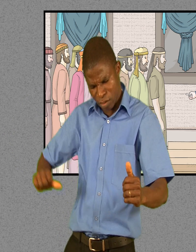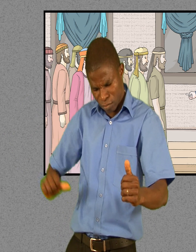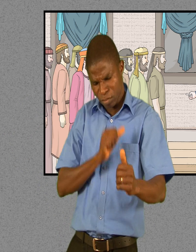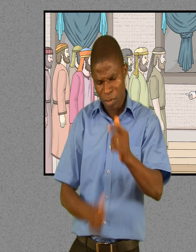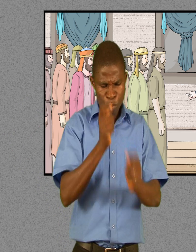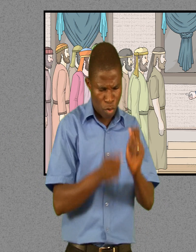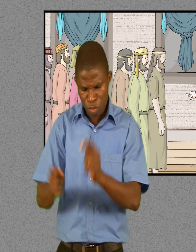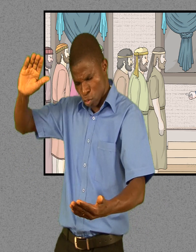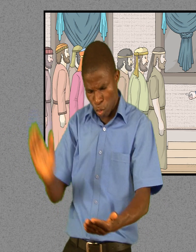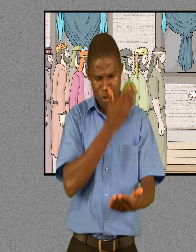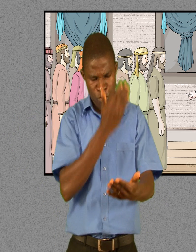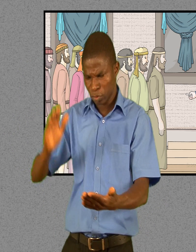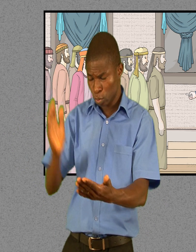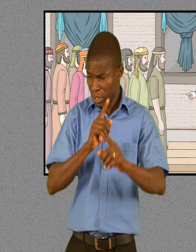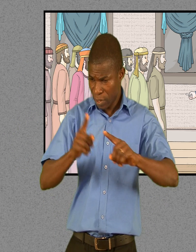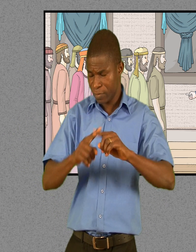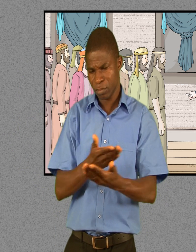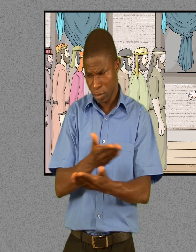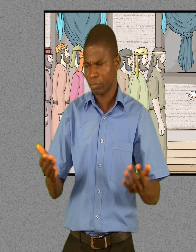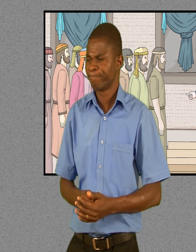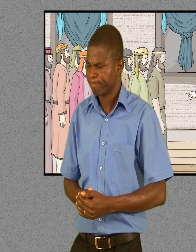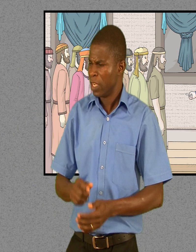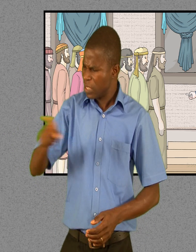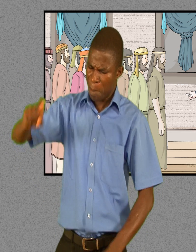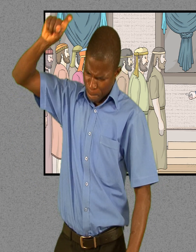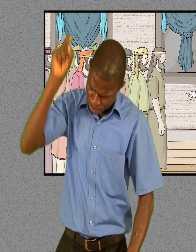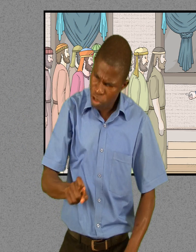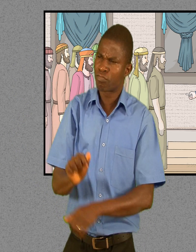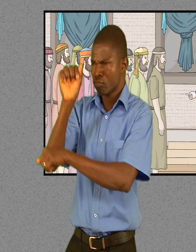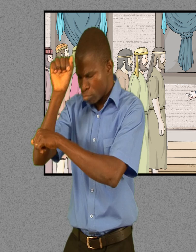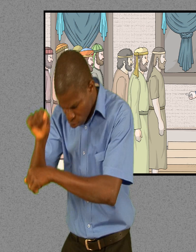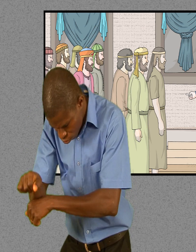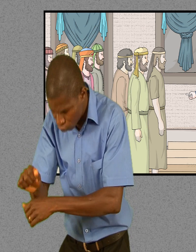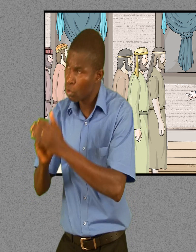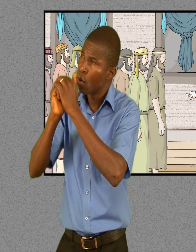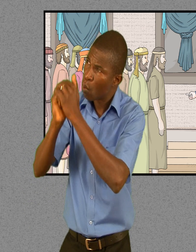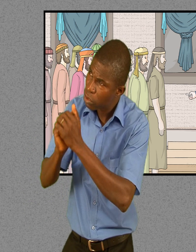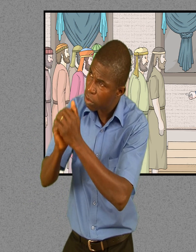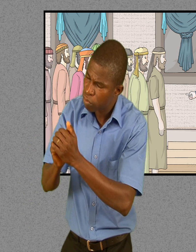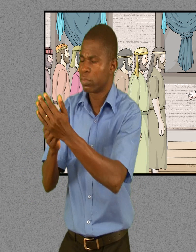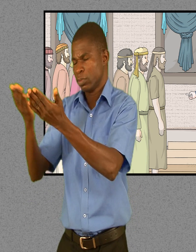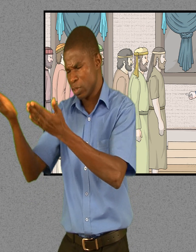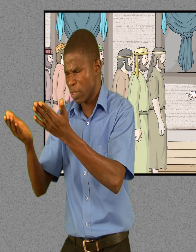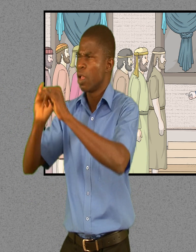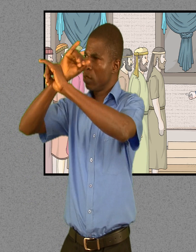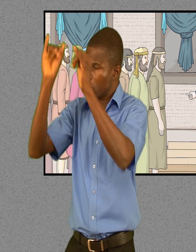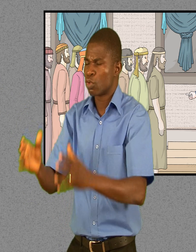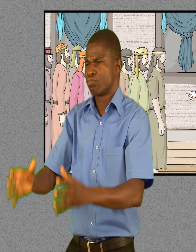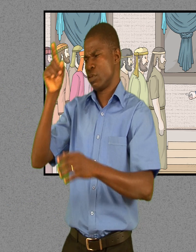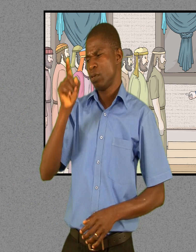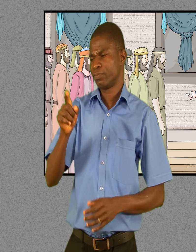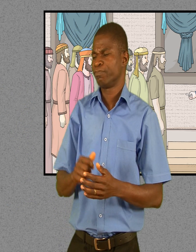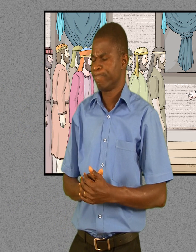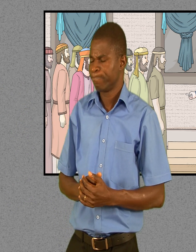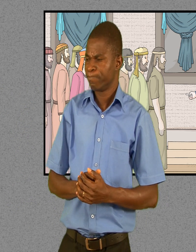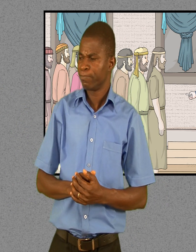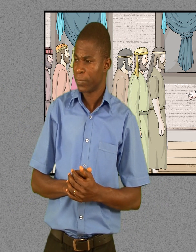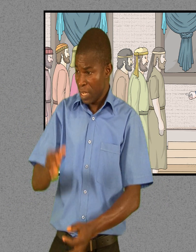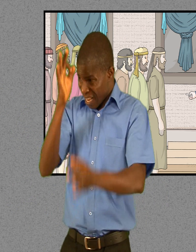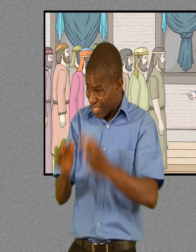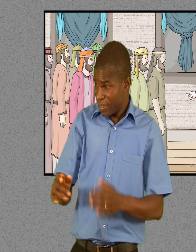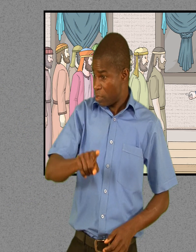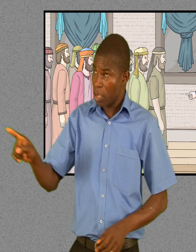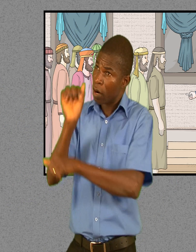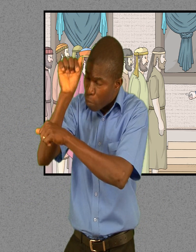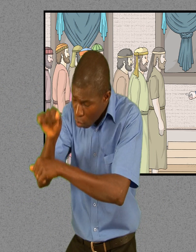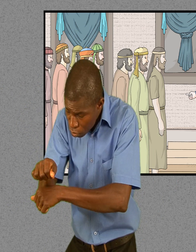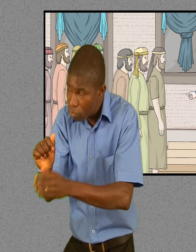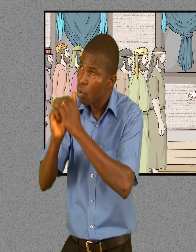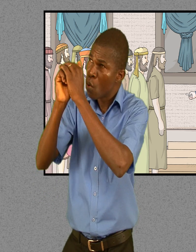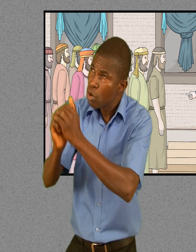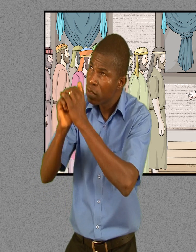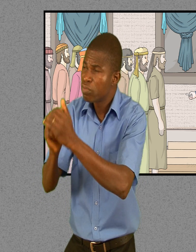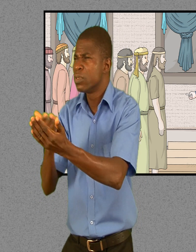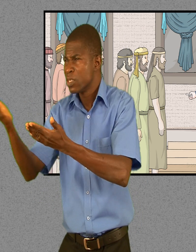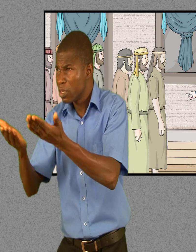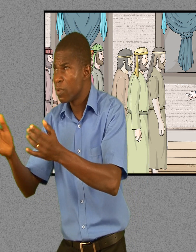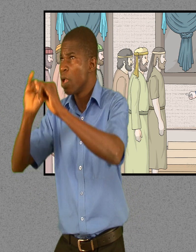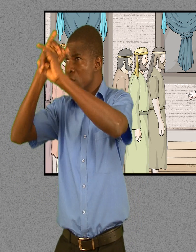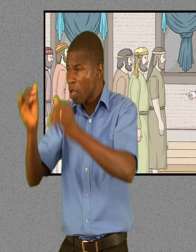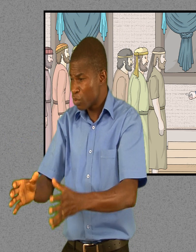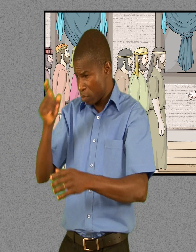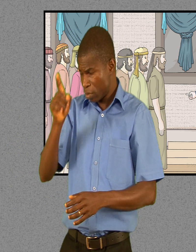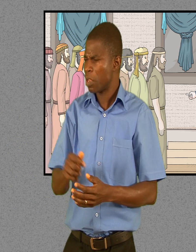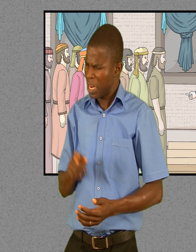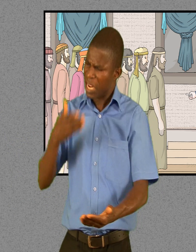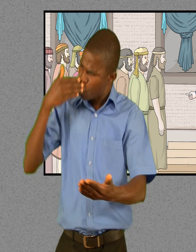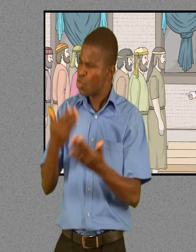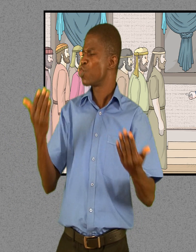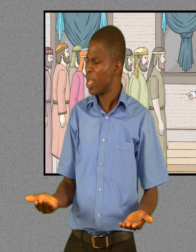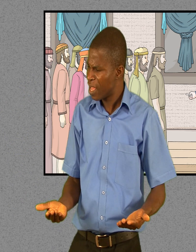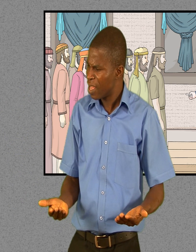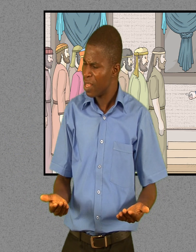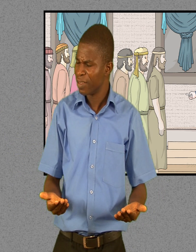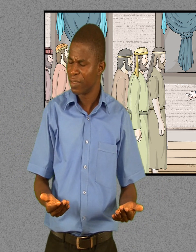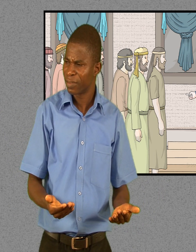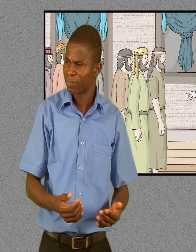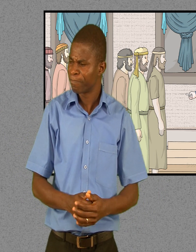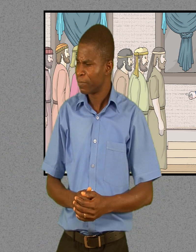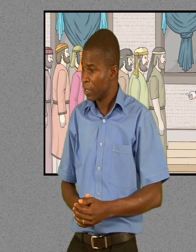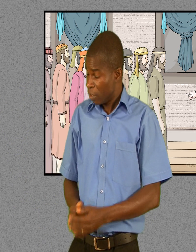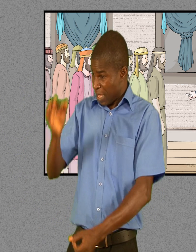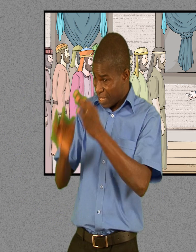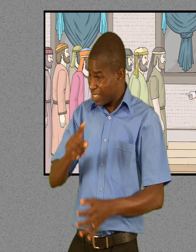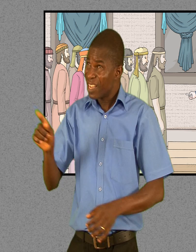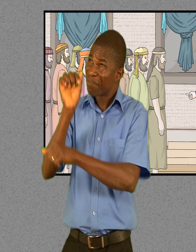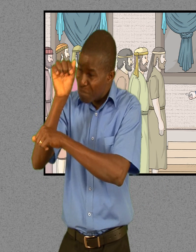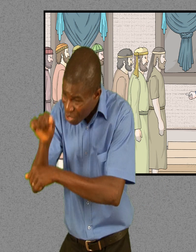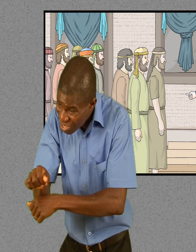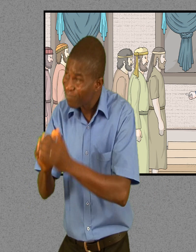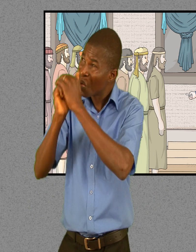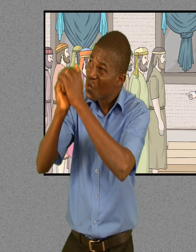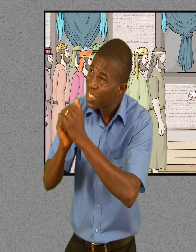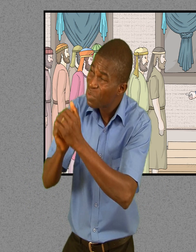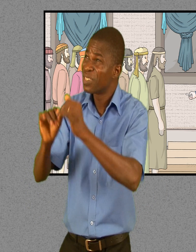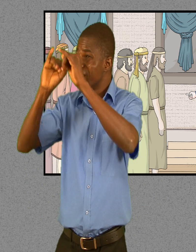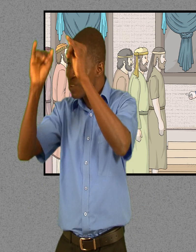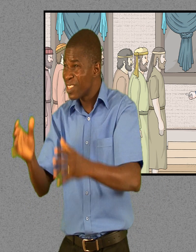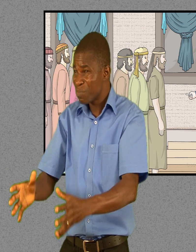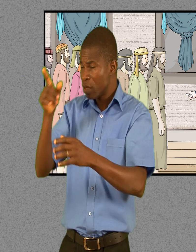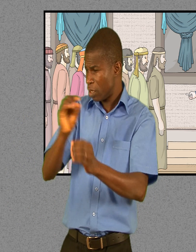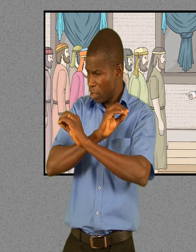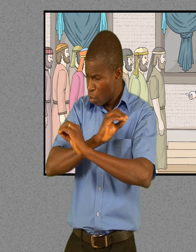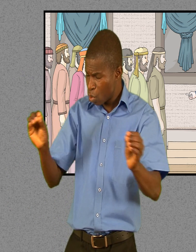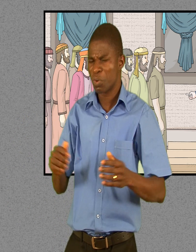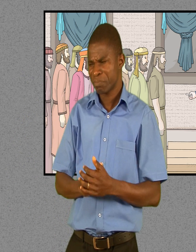Now, if you are ready, as soon as you hear the sound of the horn, flute, zither, lyre, harp, pipes, and all kinds of music, you must fall down and worship the statue I have made.